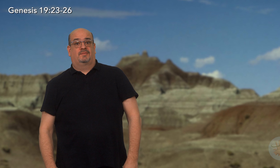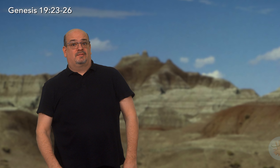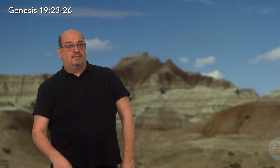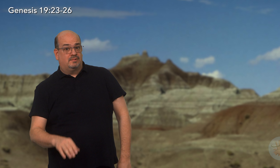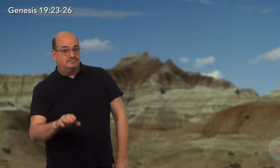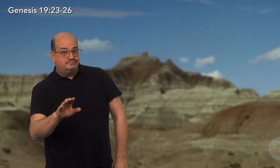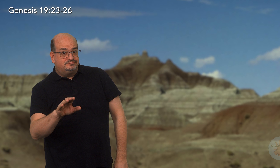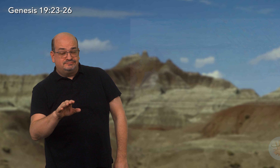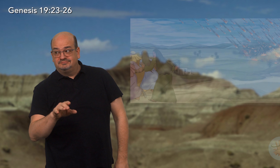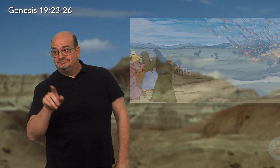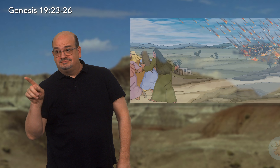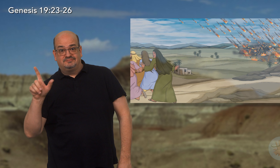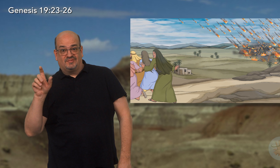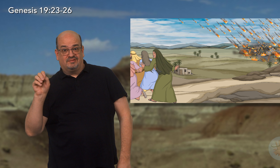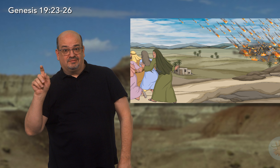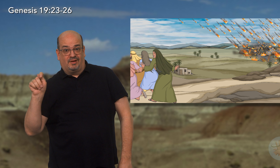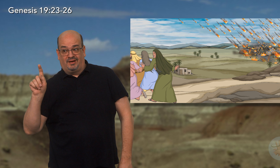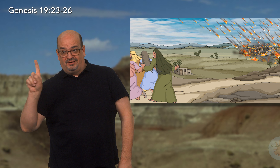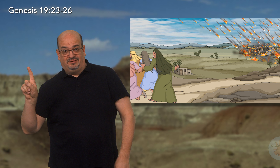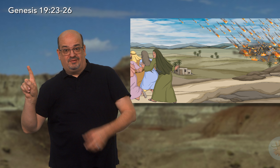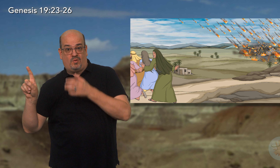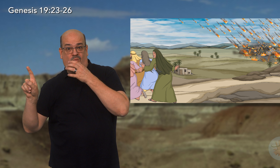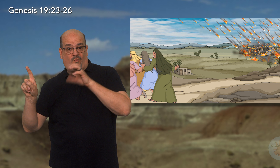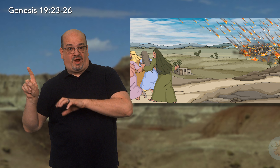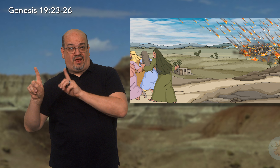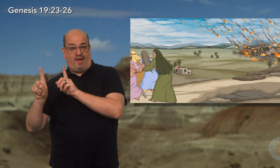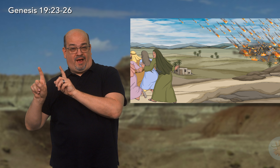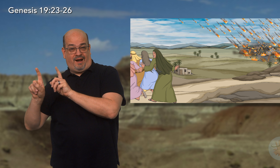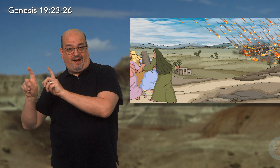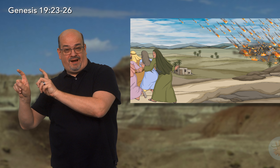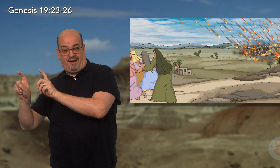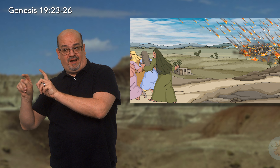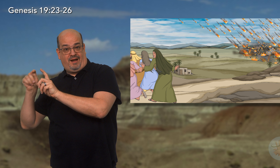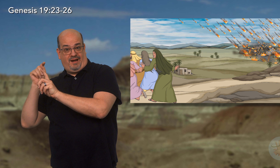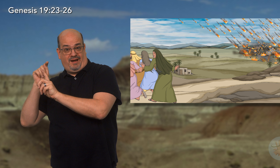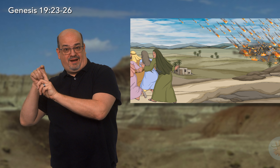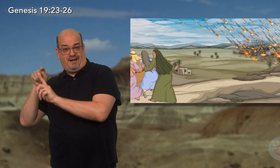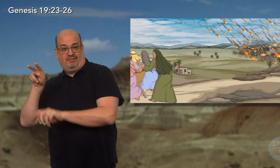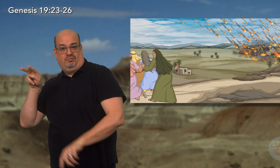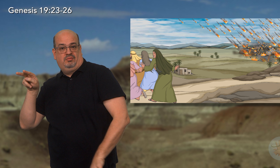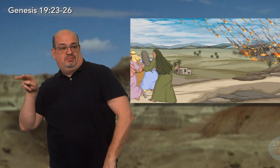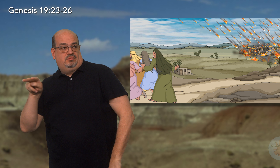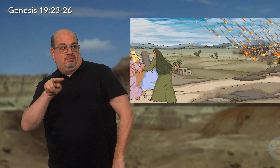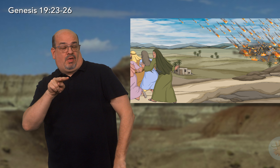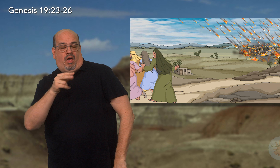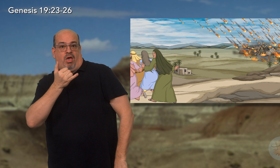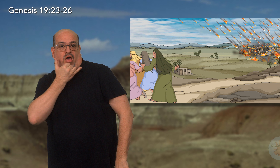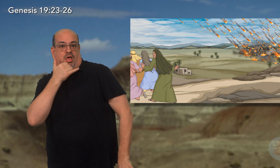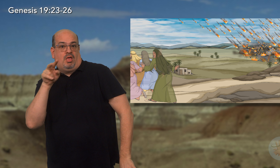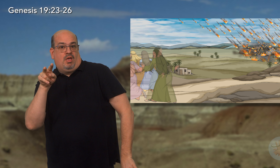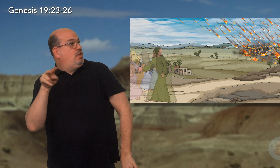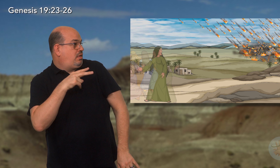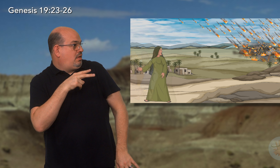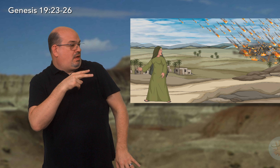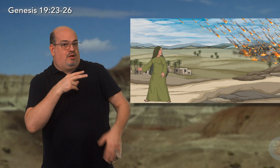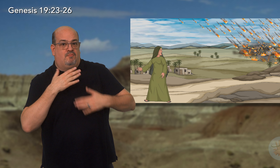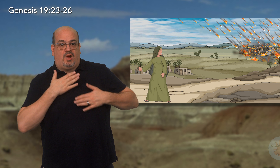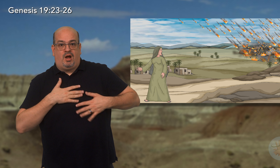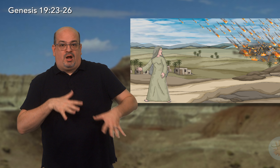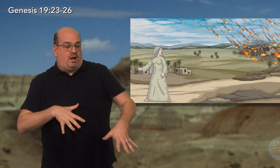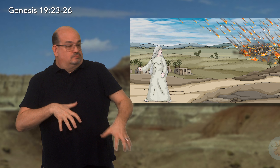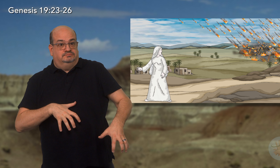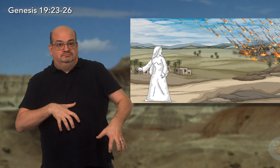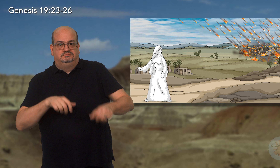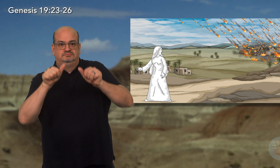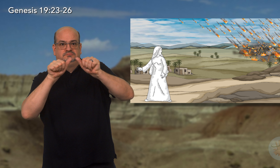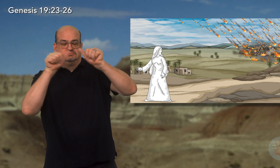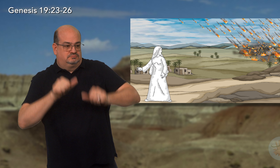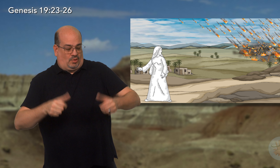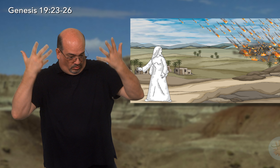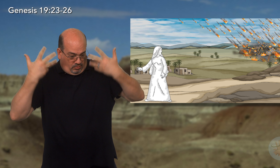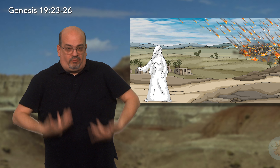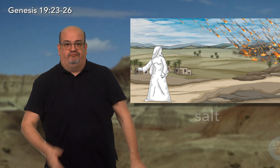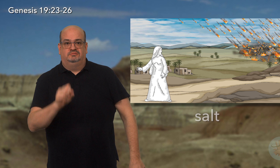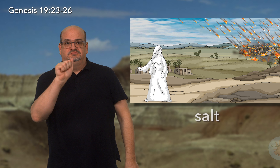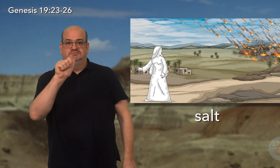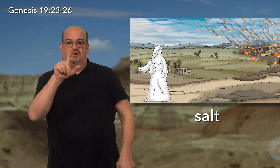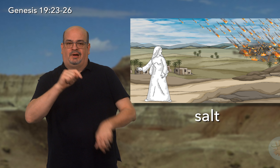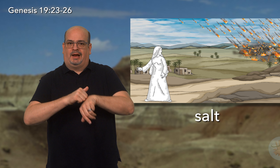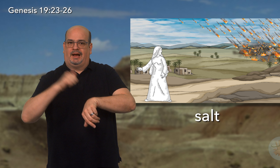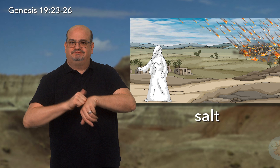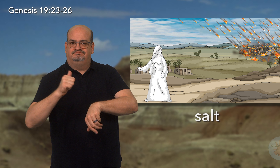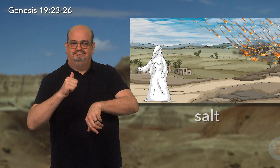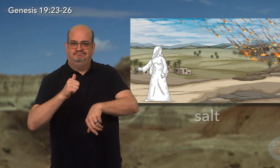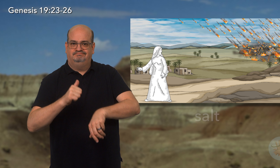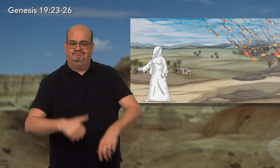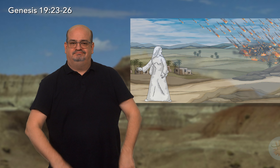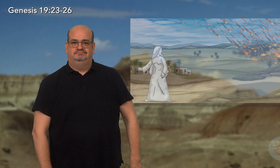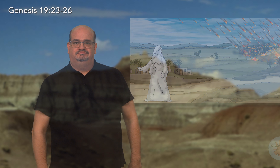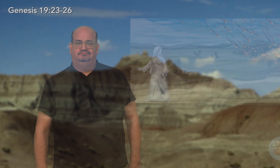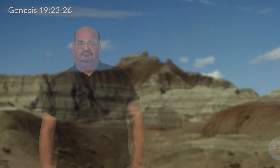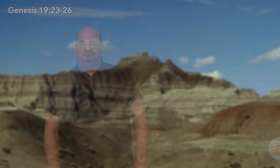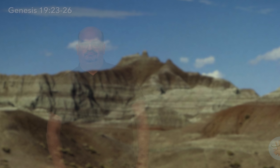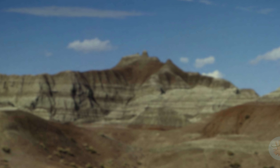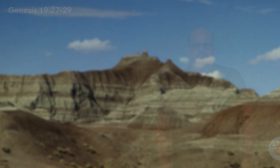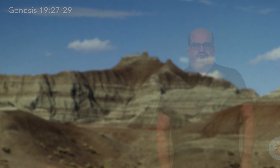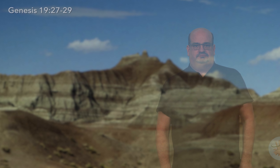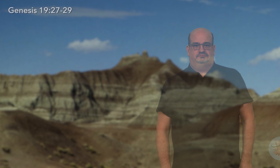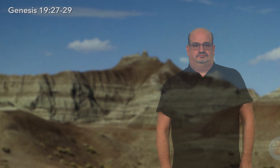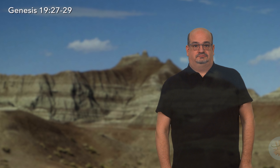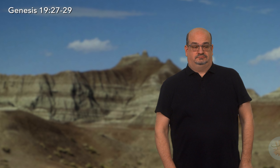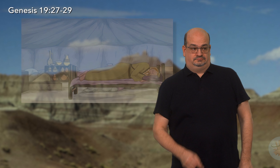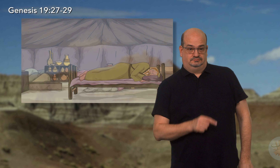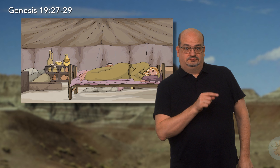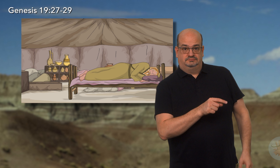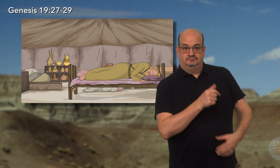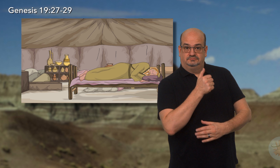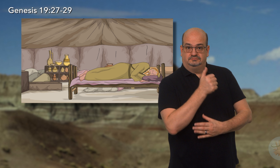But Lot’s wife looked back, and she became a pillar of salt.